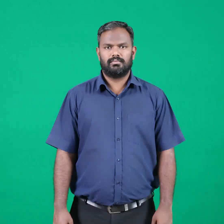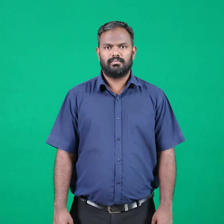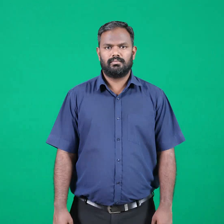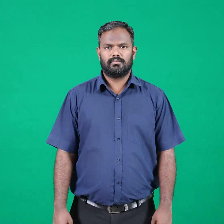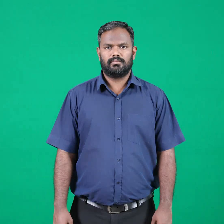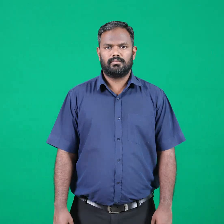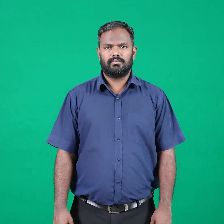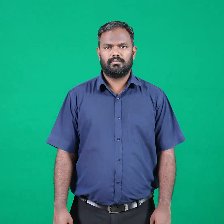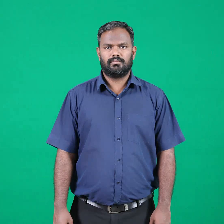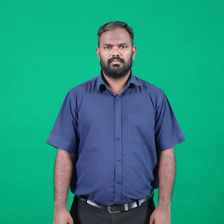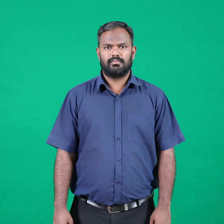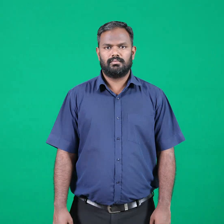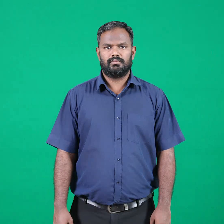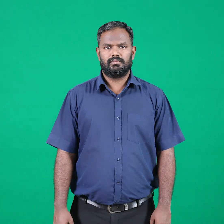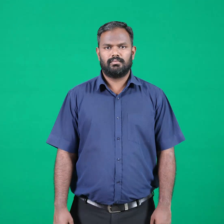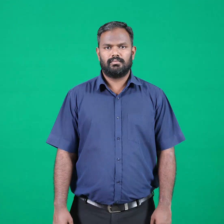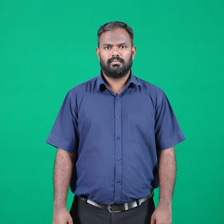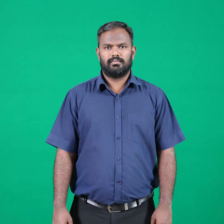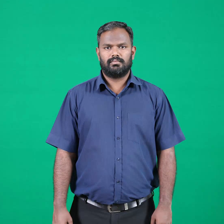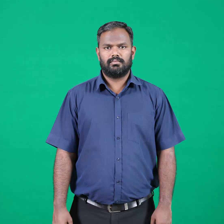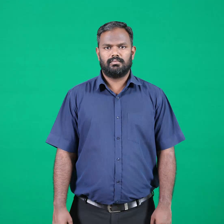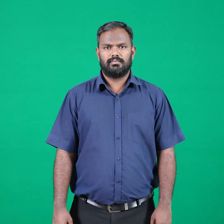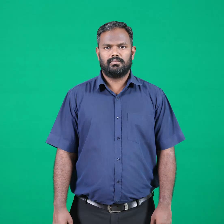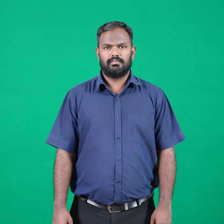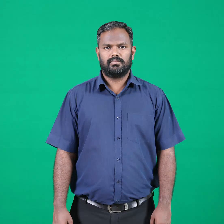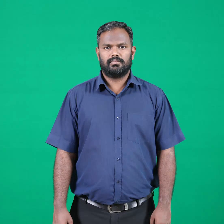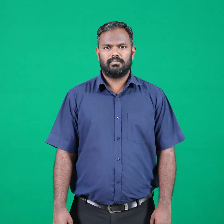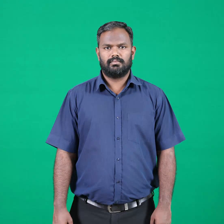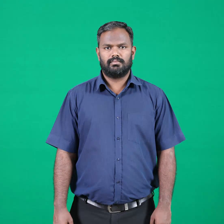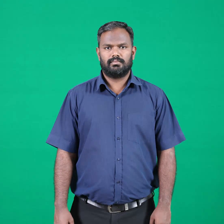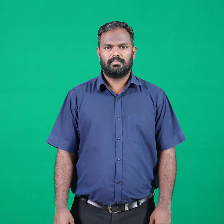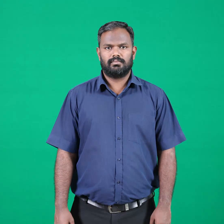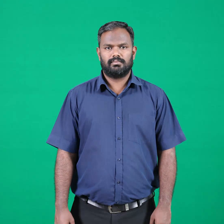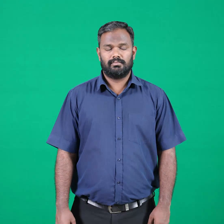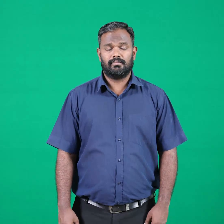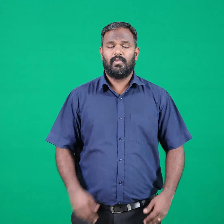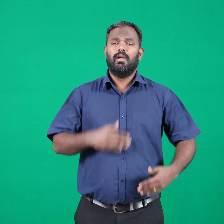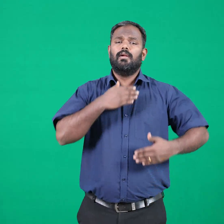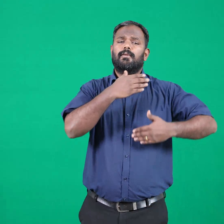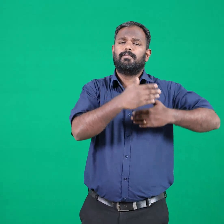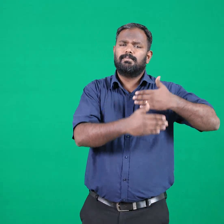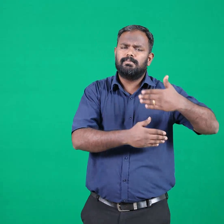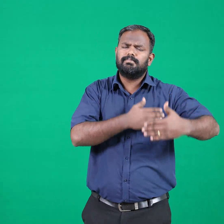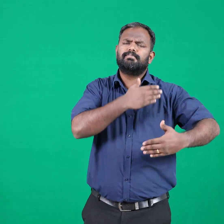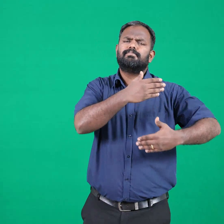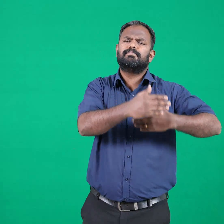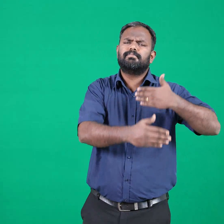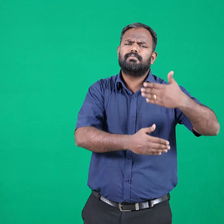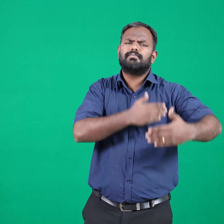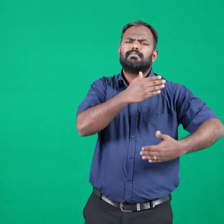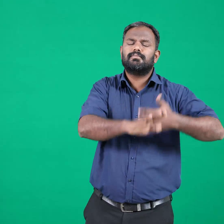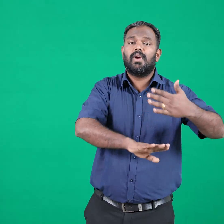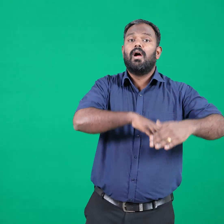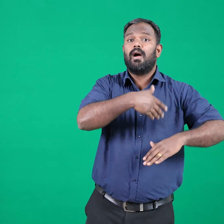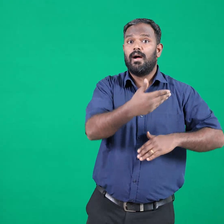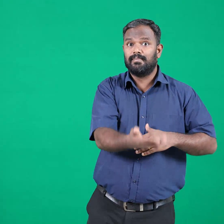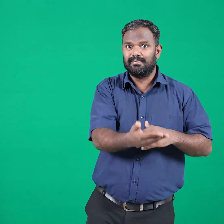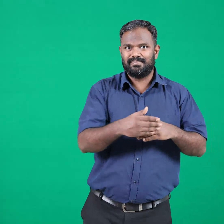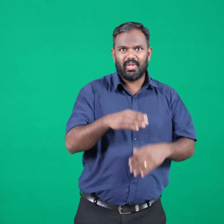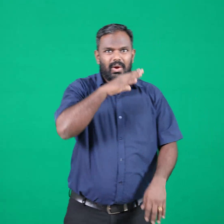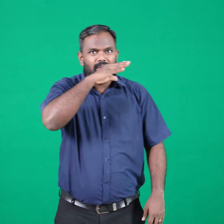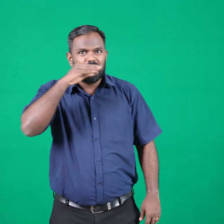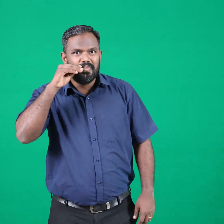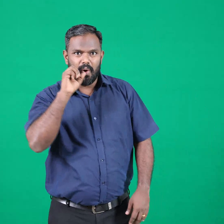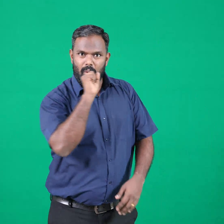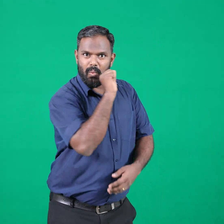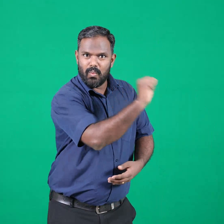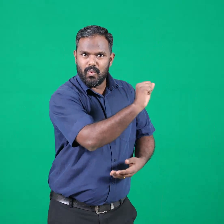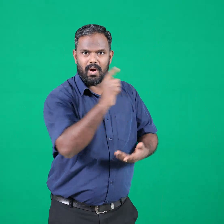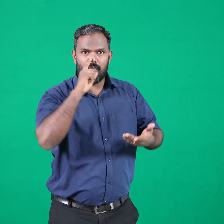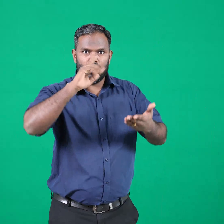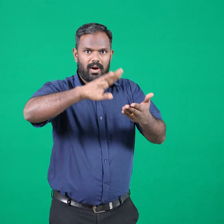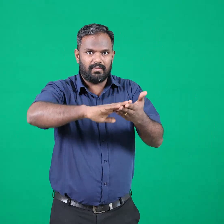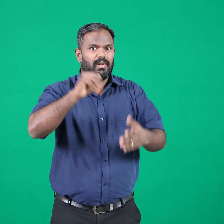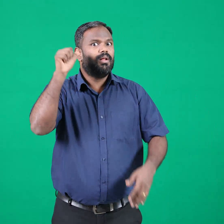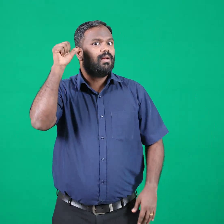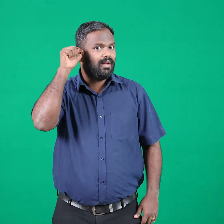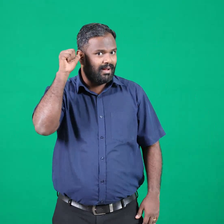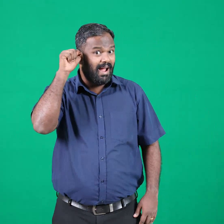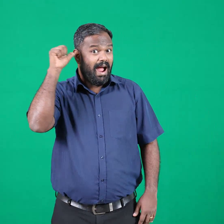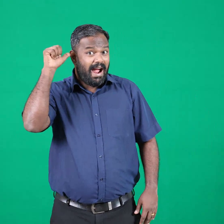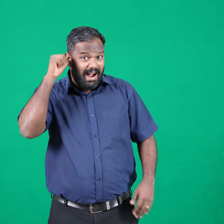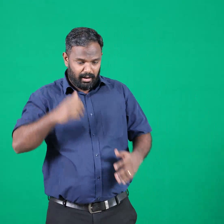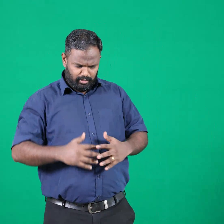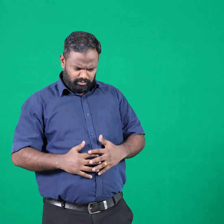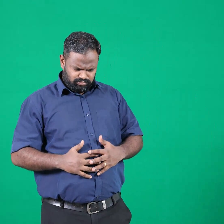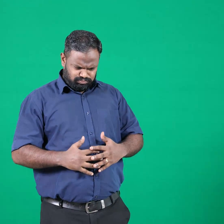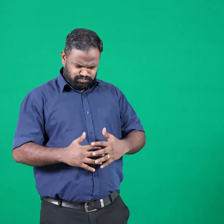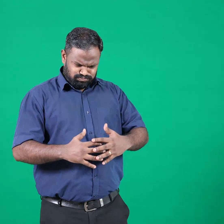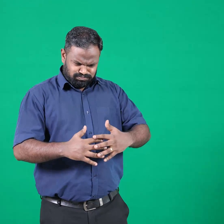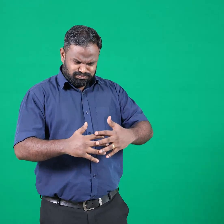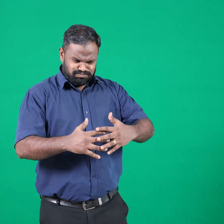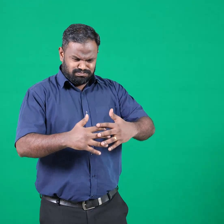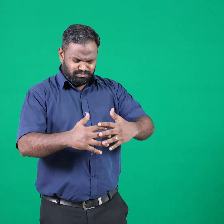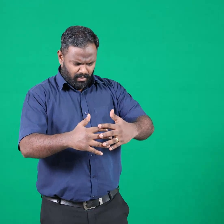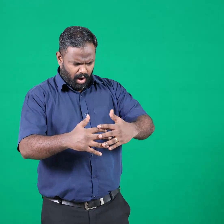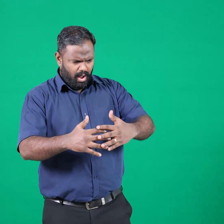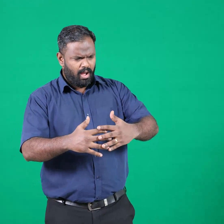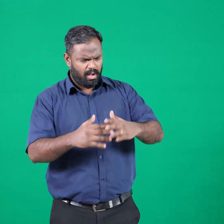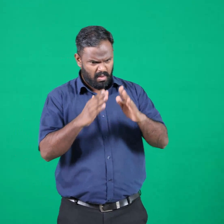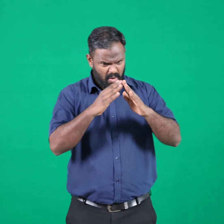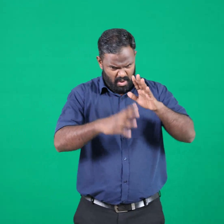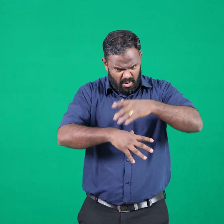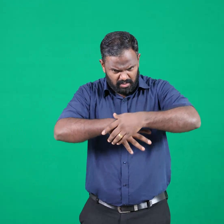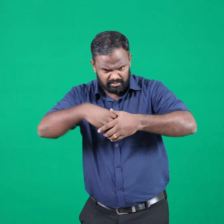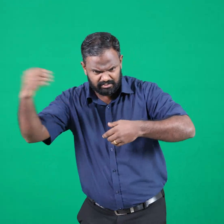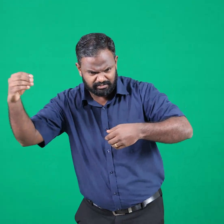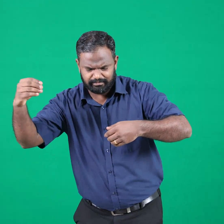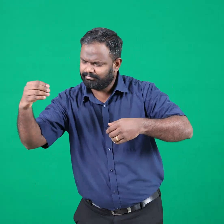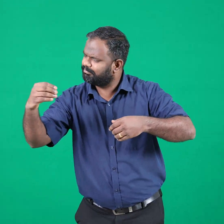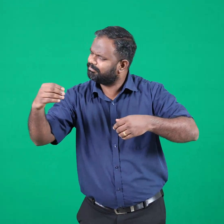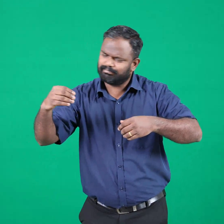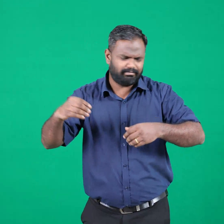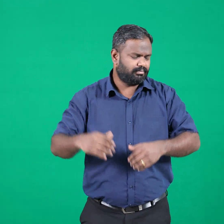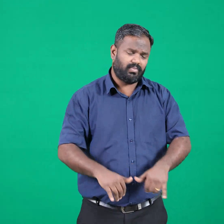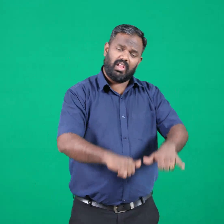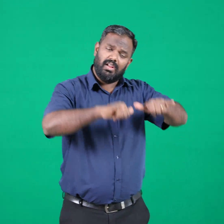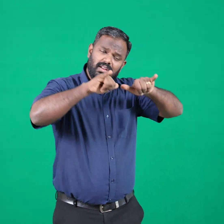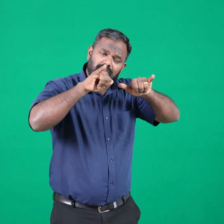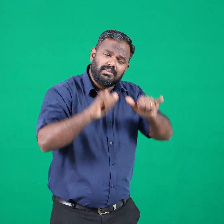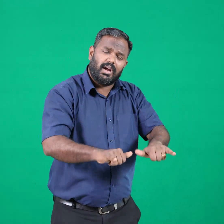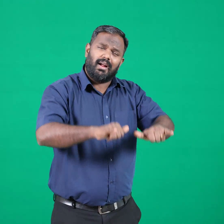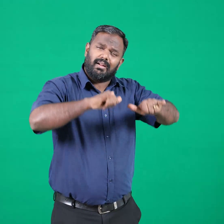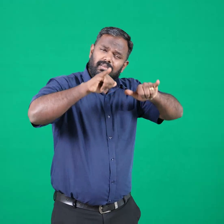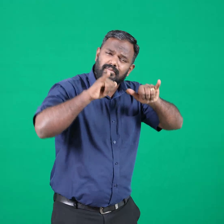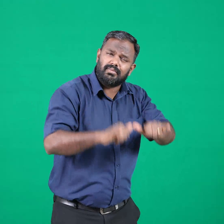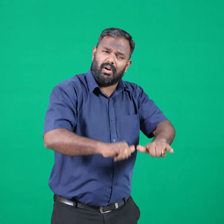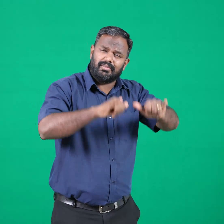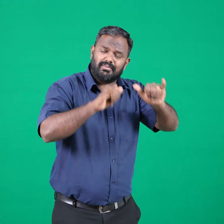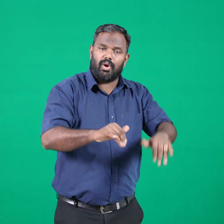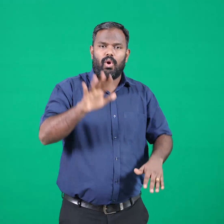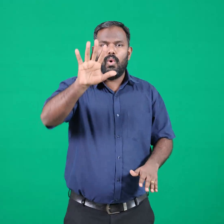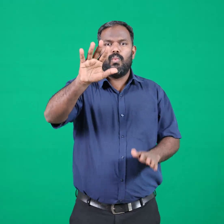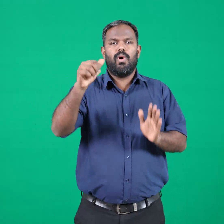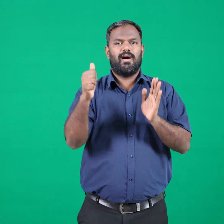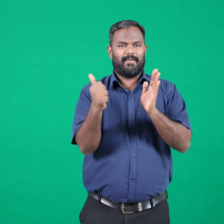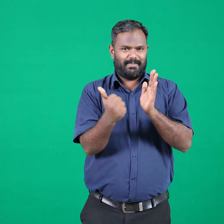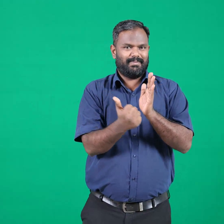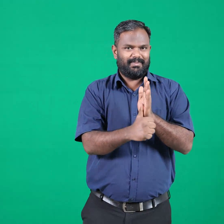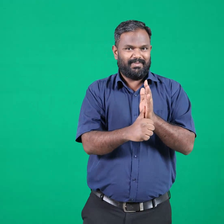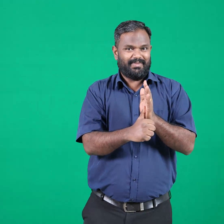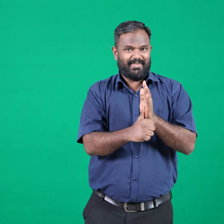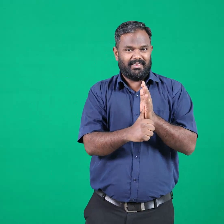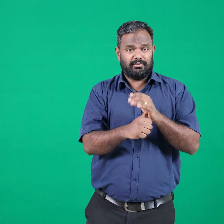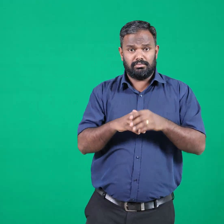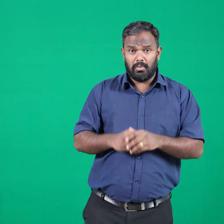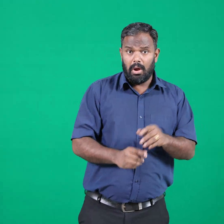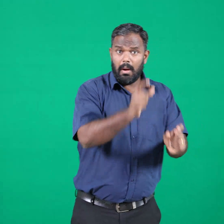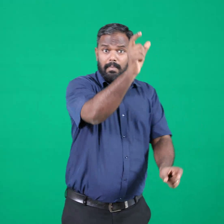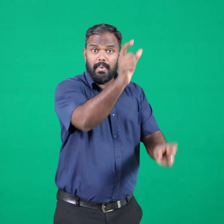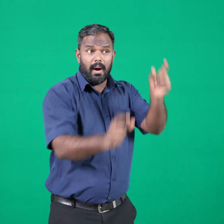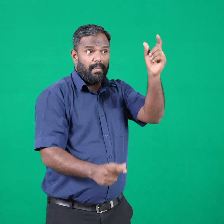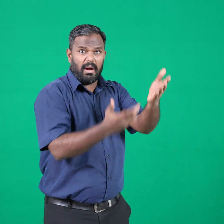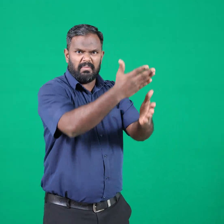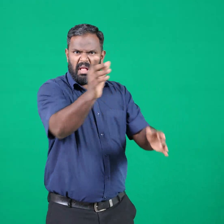After these days, his wife Elizabeth became pregnant and for five months remained in seclusion.